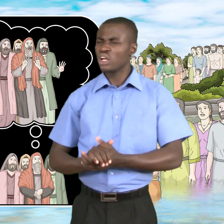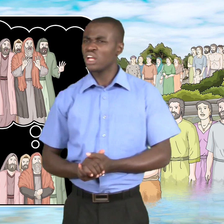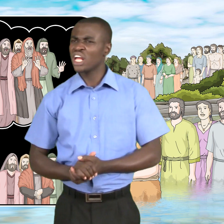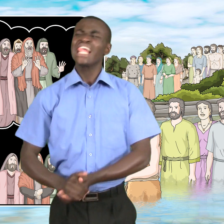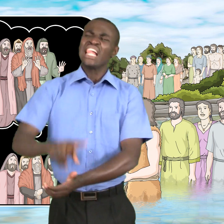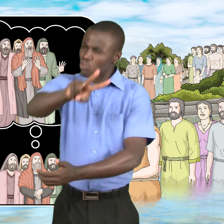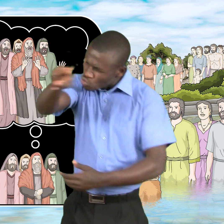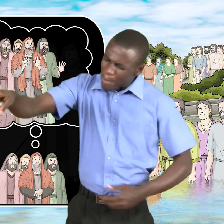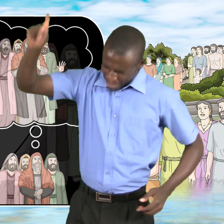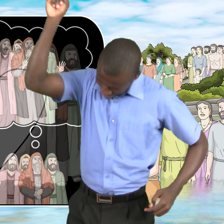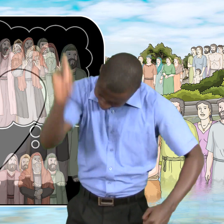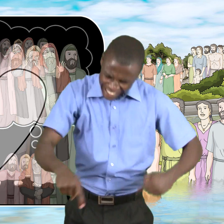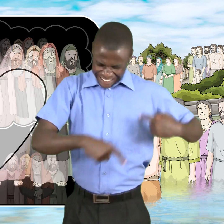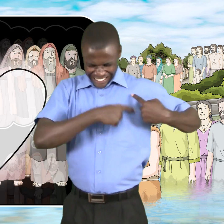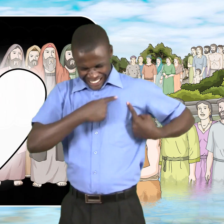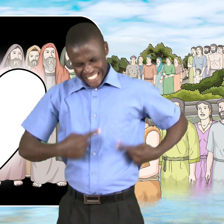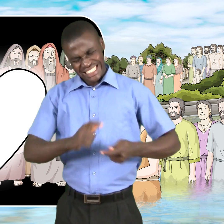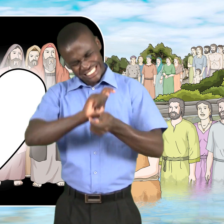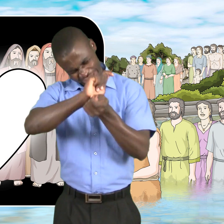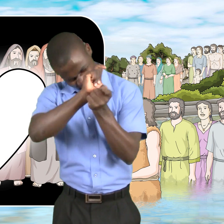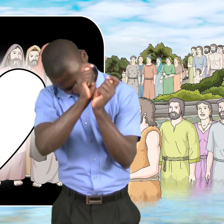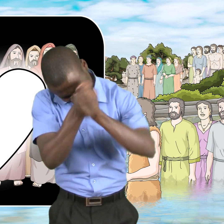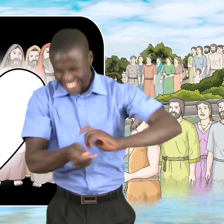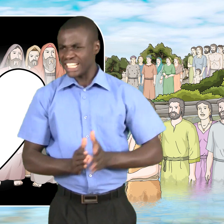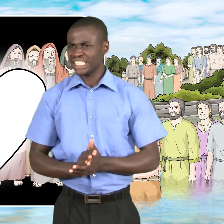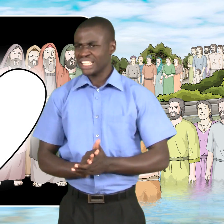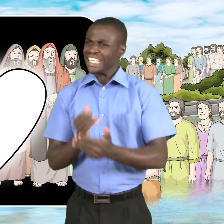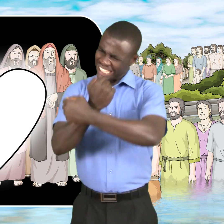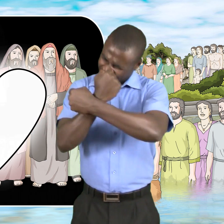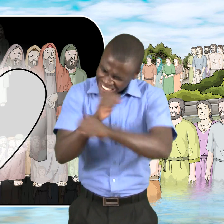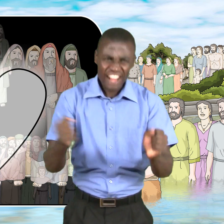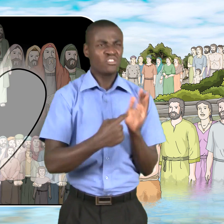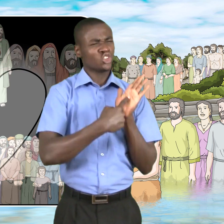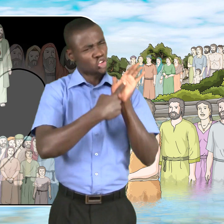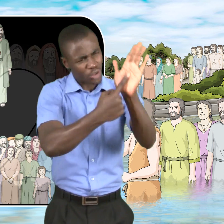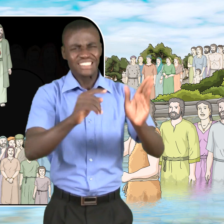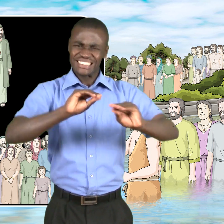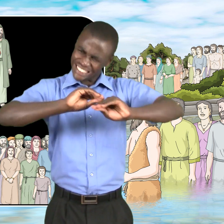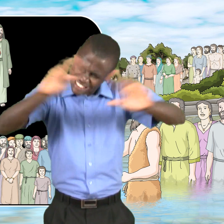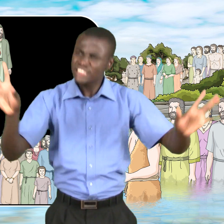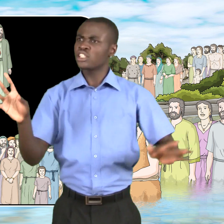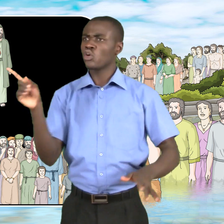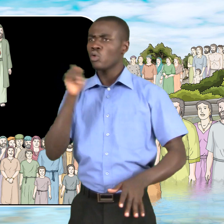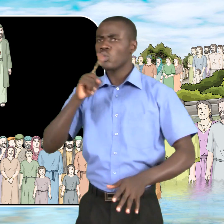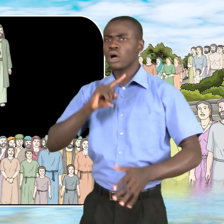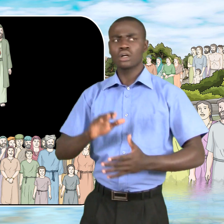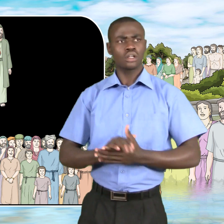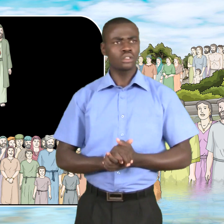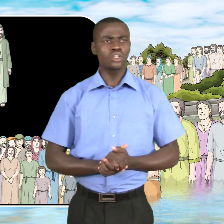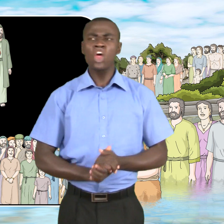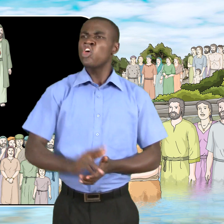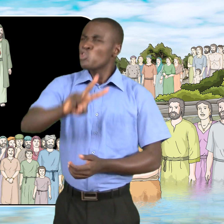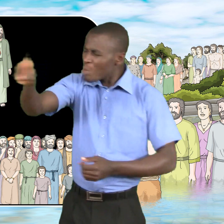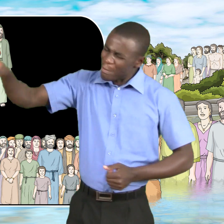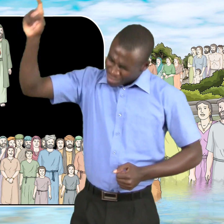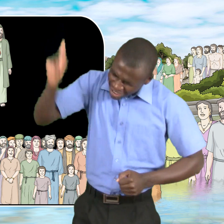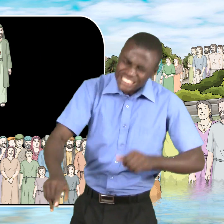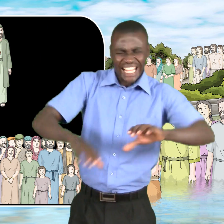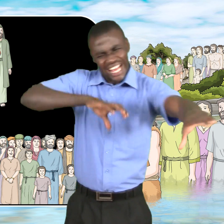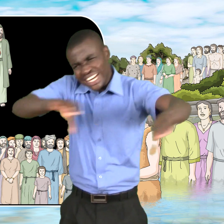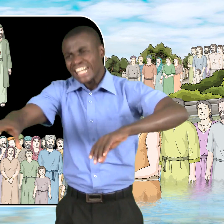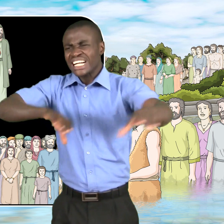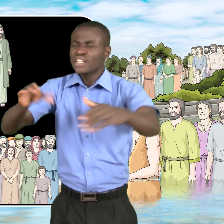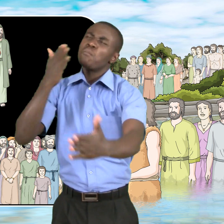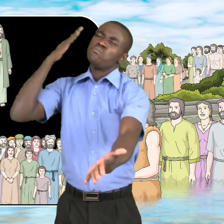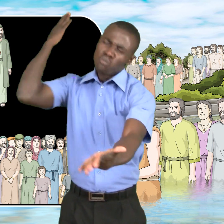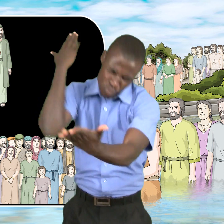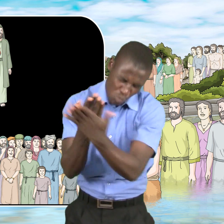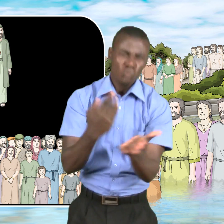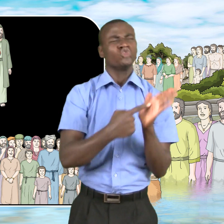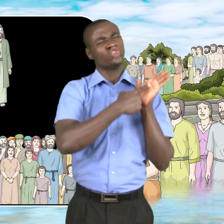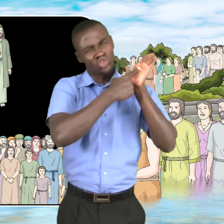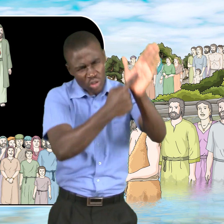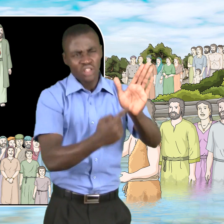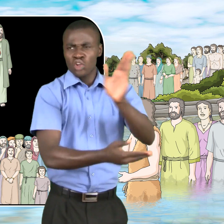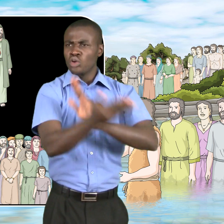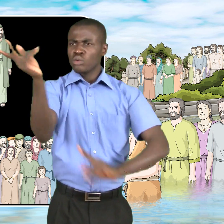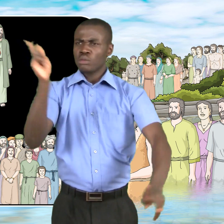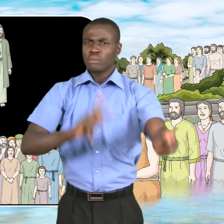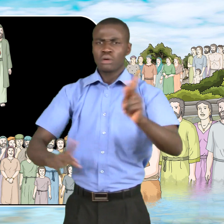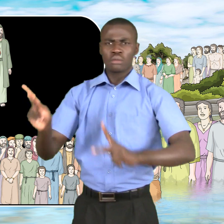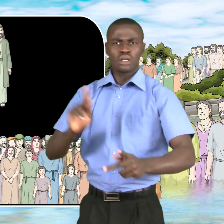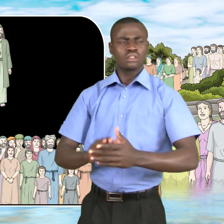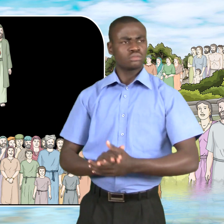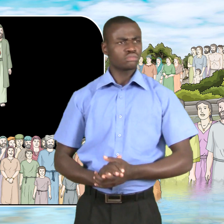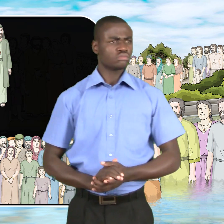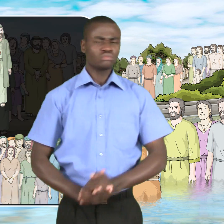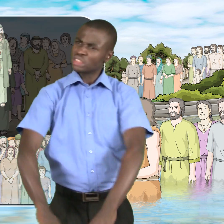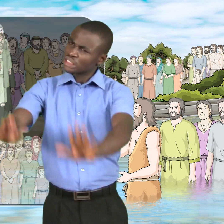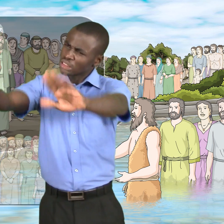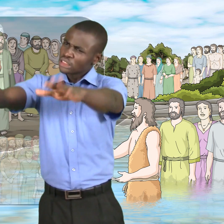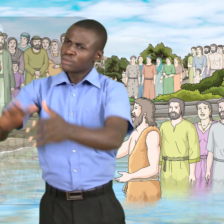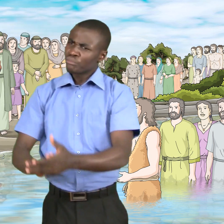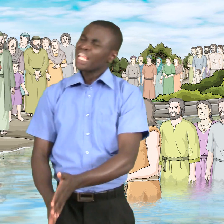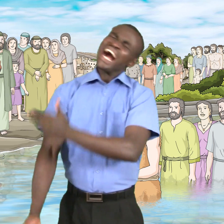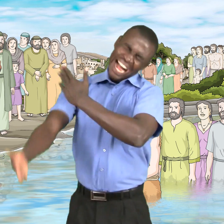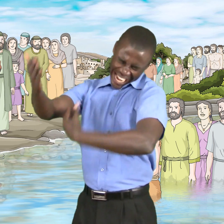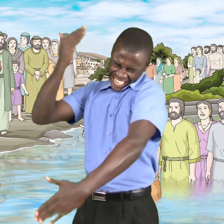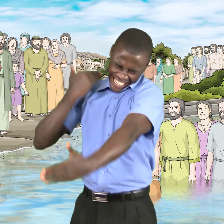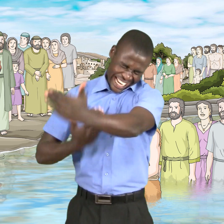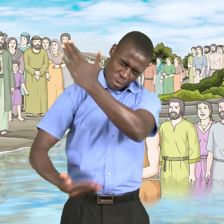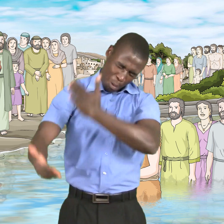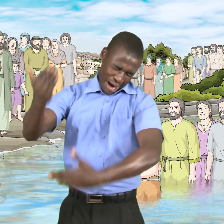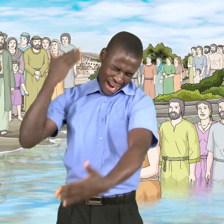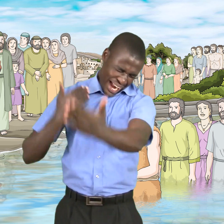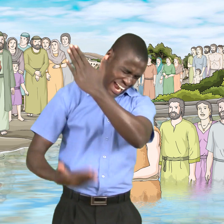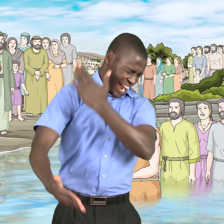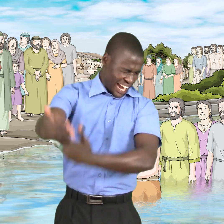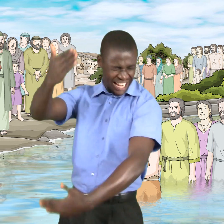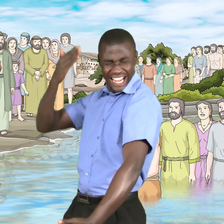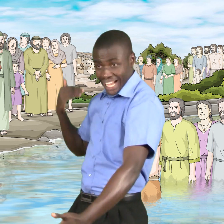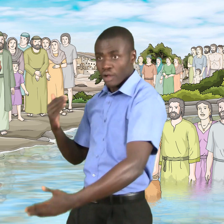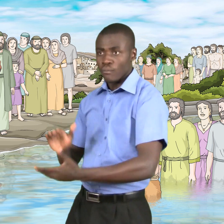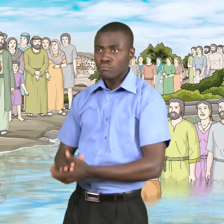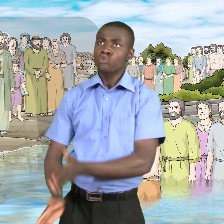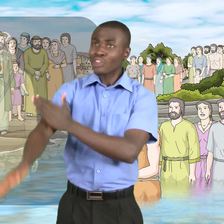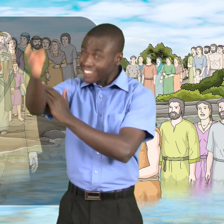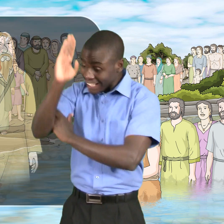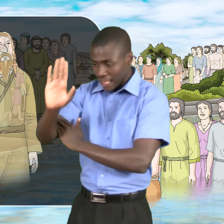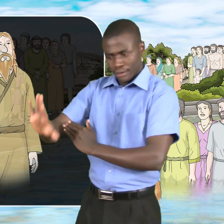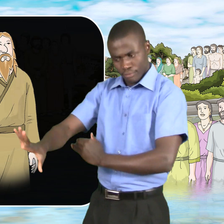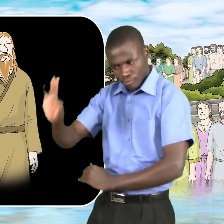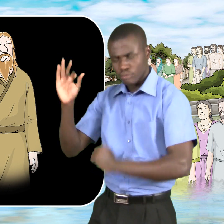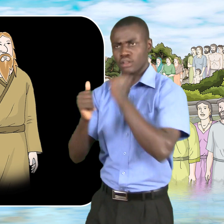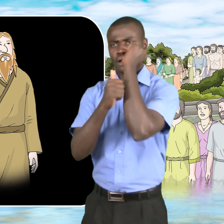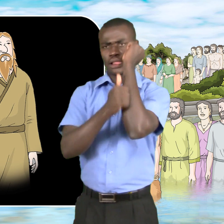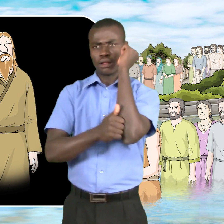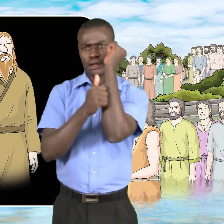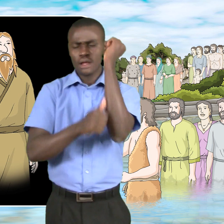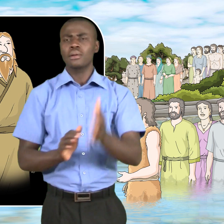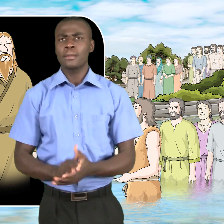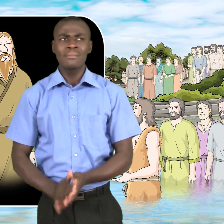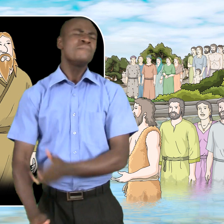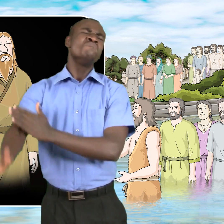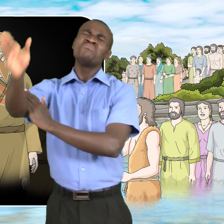Produce fruit, then, in keeping with repentance.